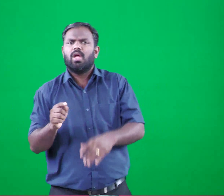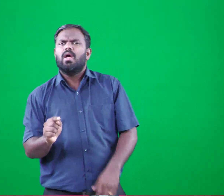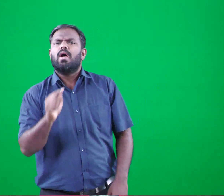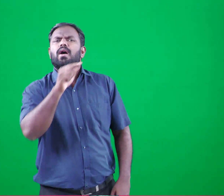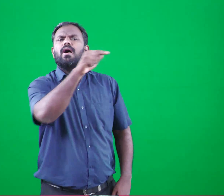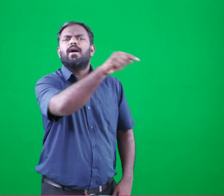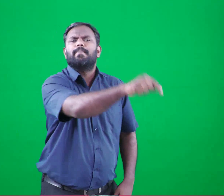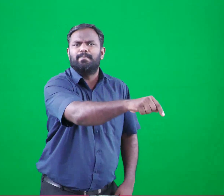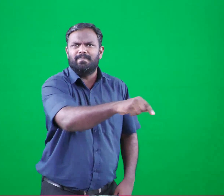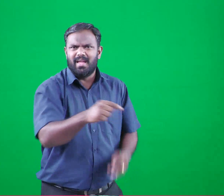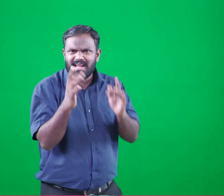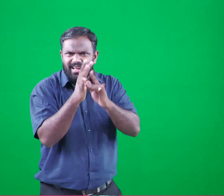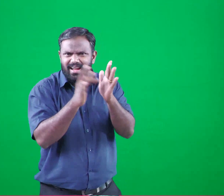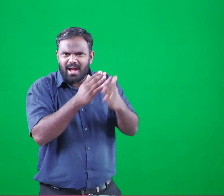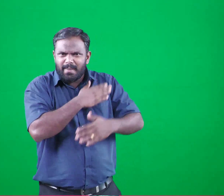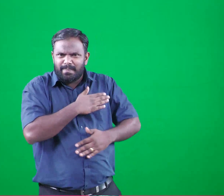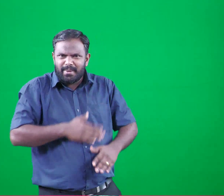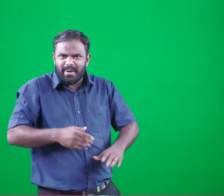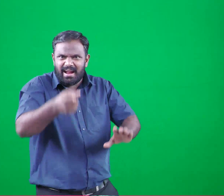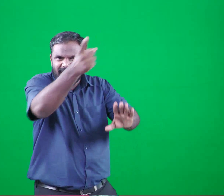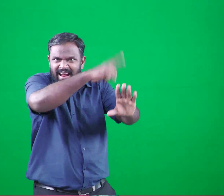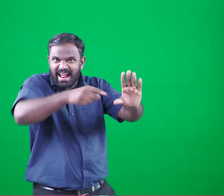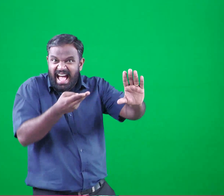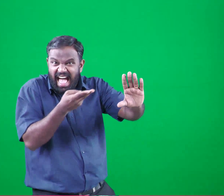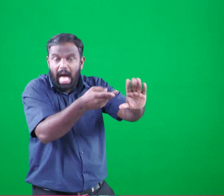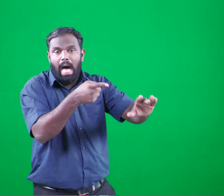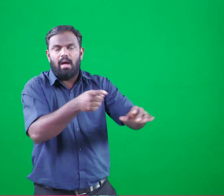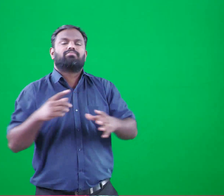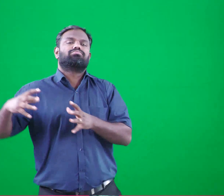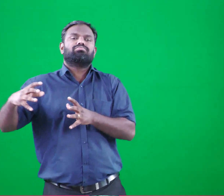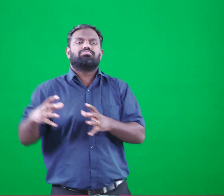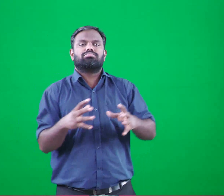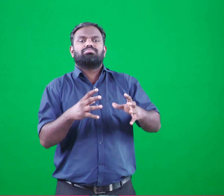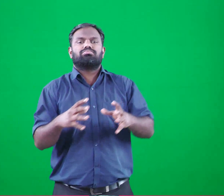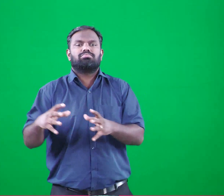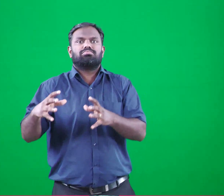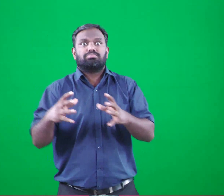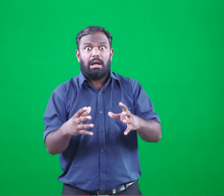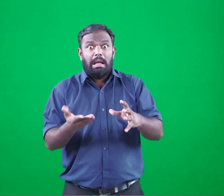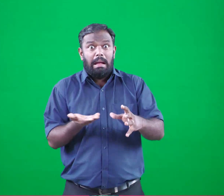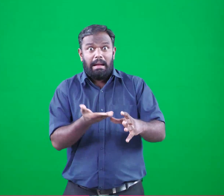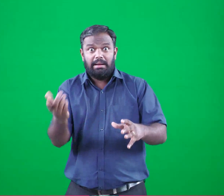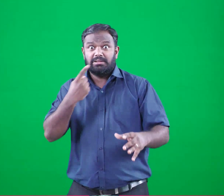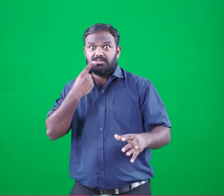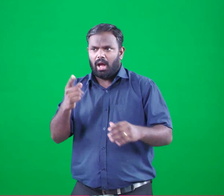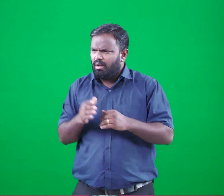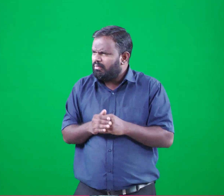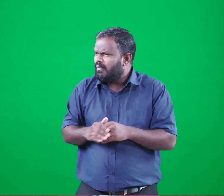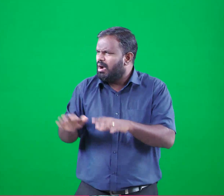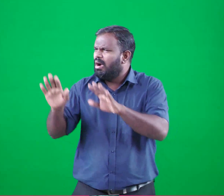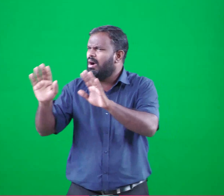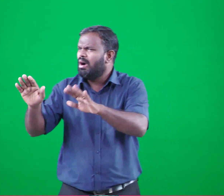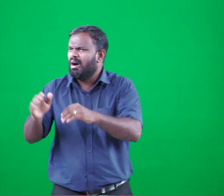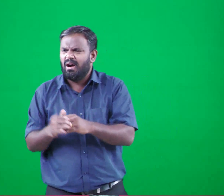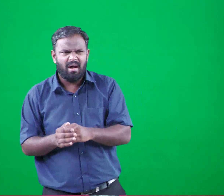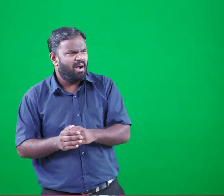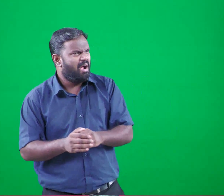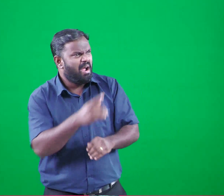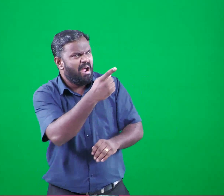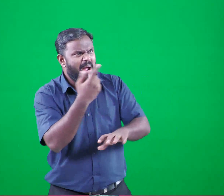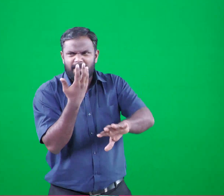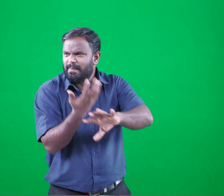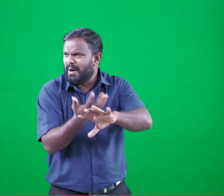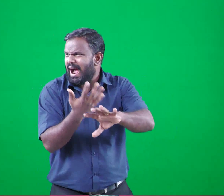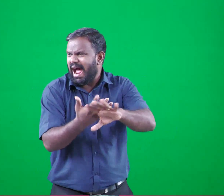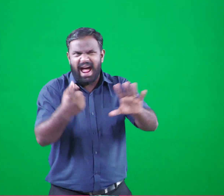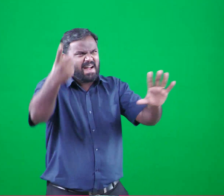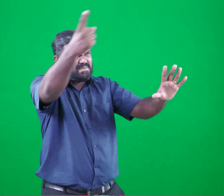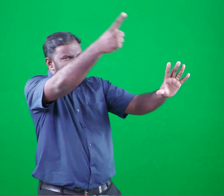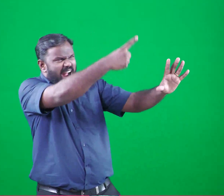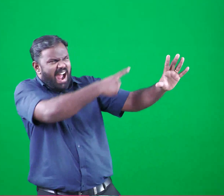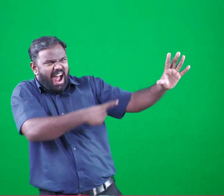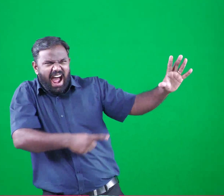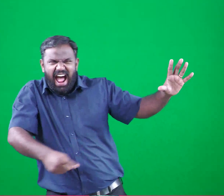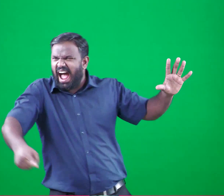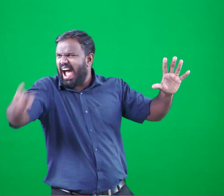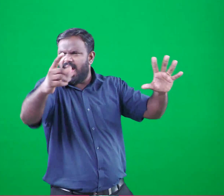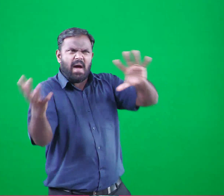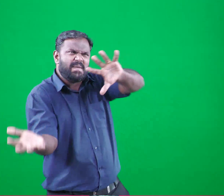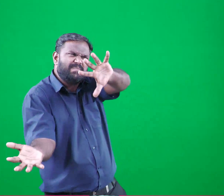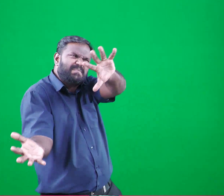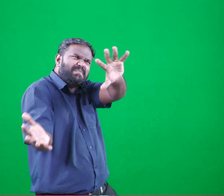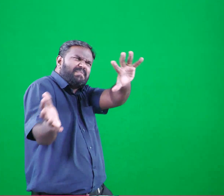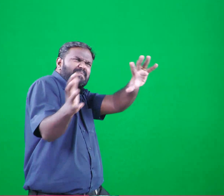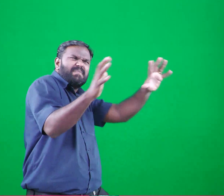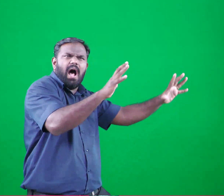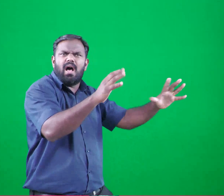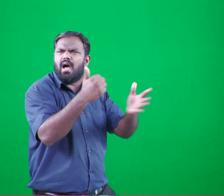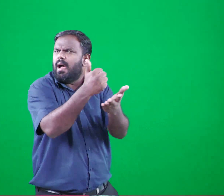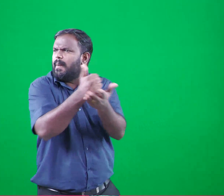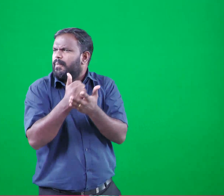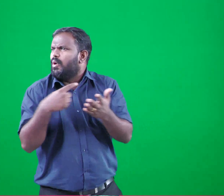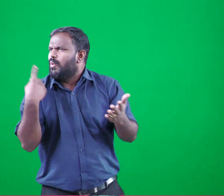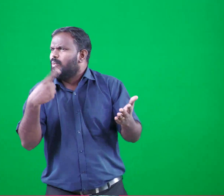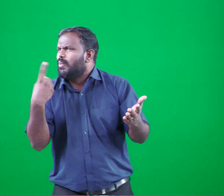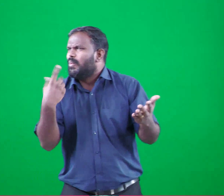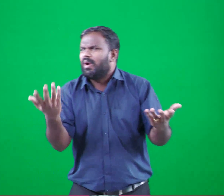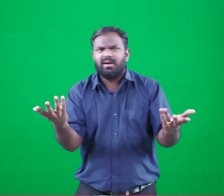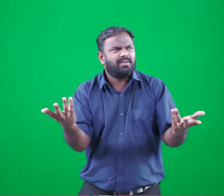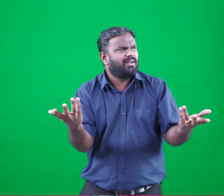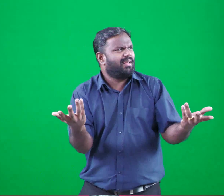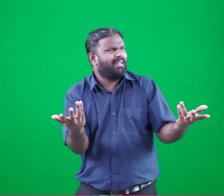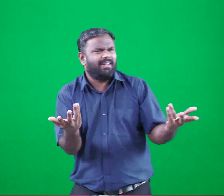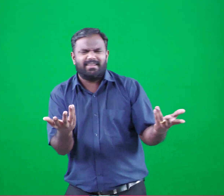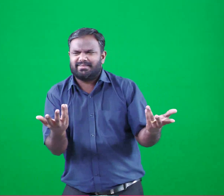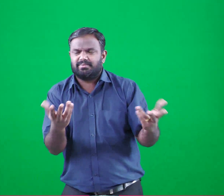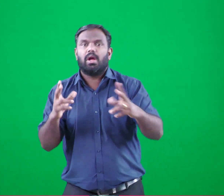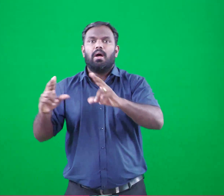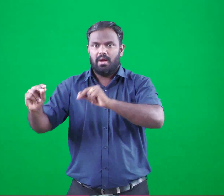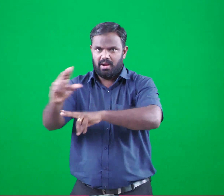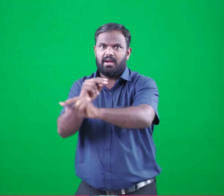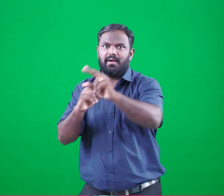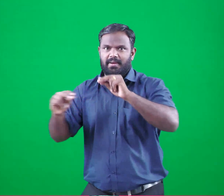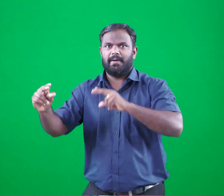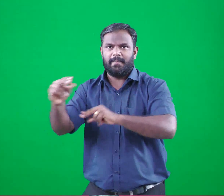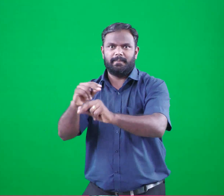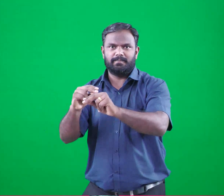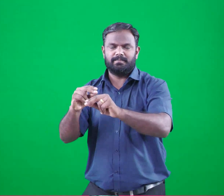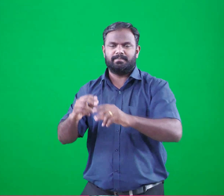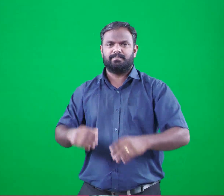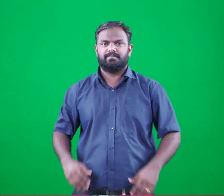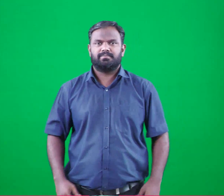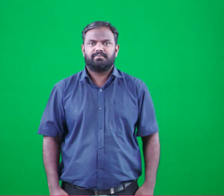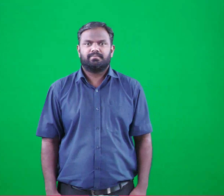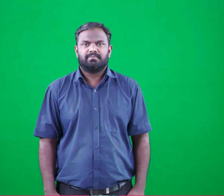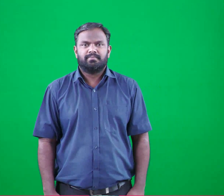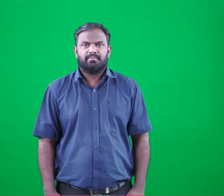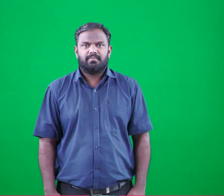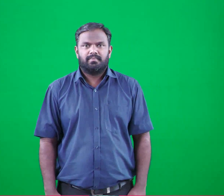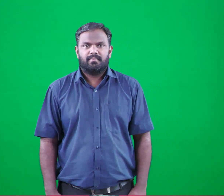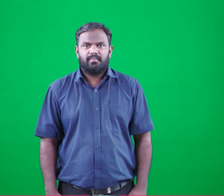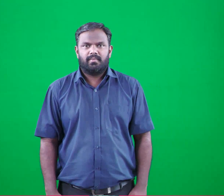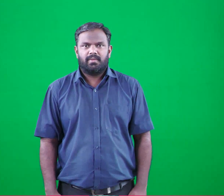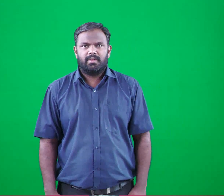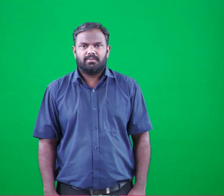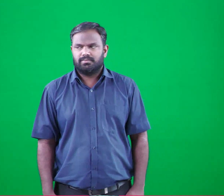They were asking one another, "Who will roll away the stone from the entrance of the tomb?"